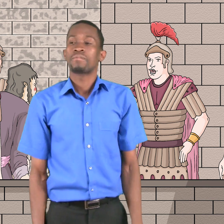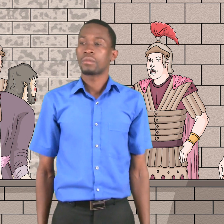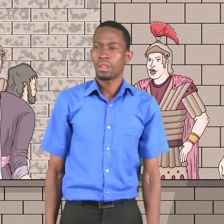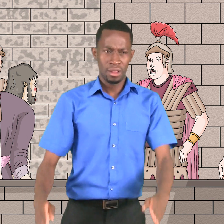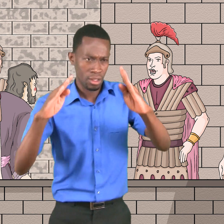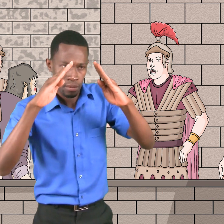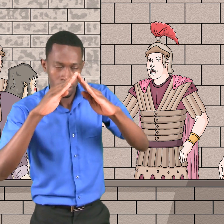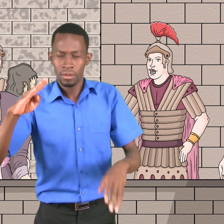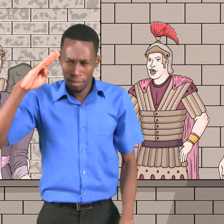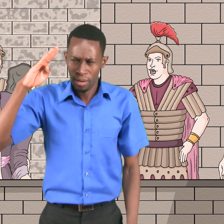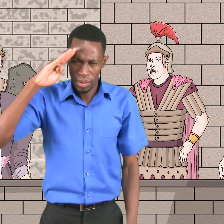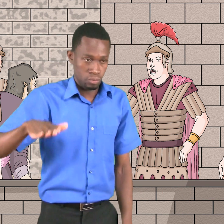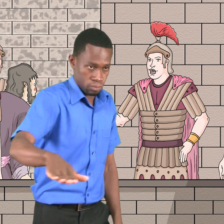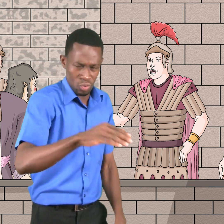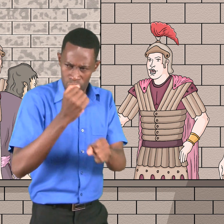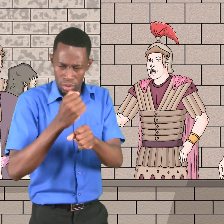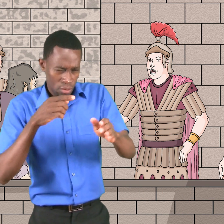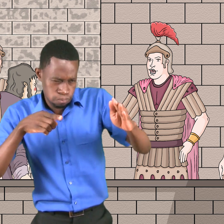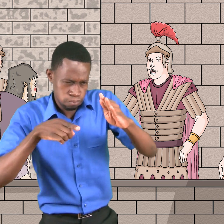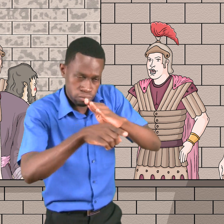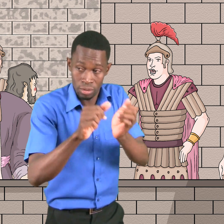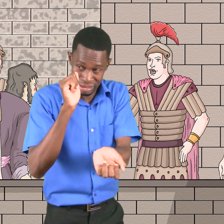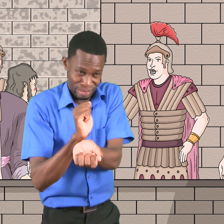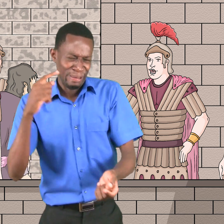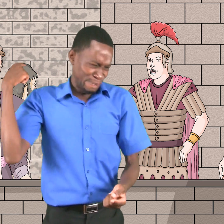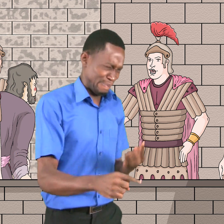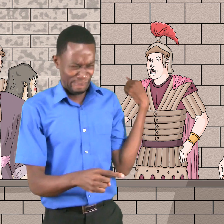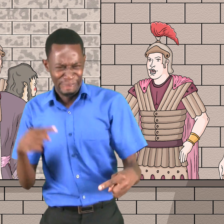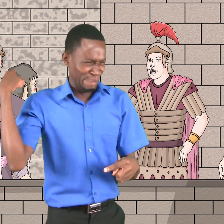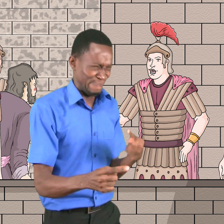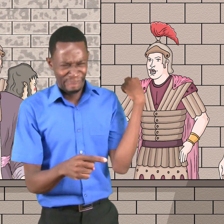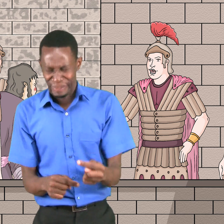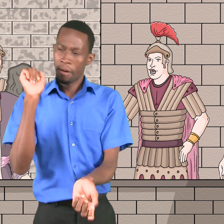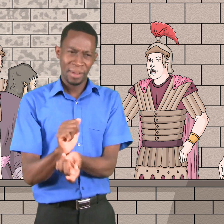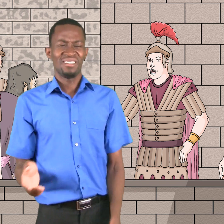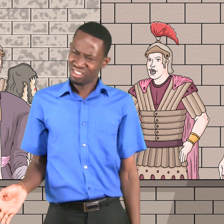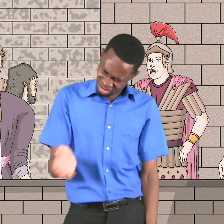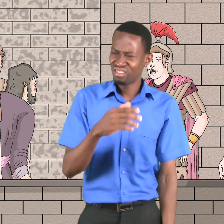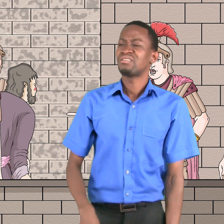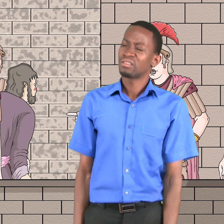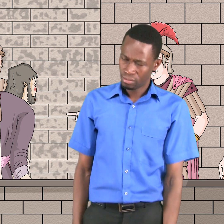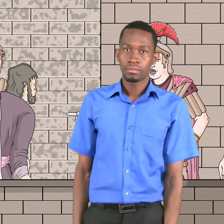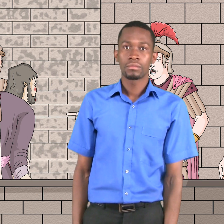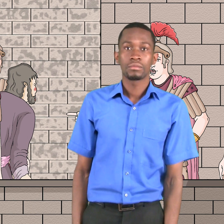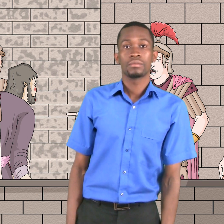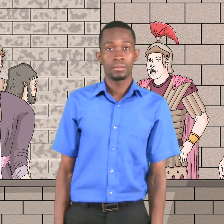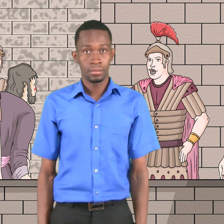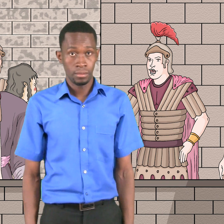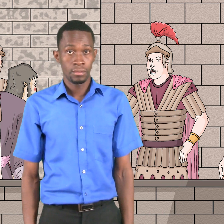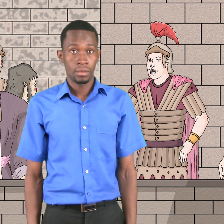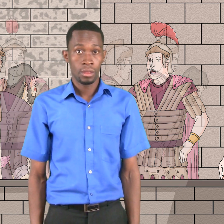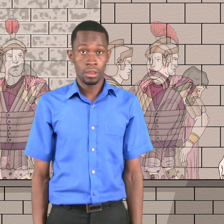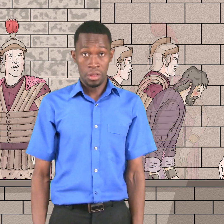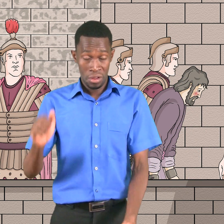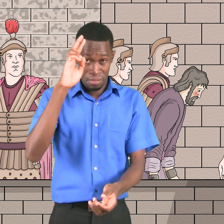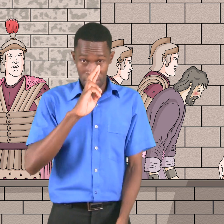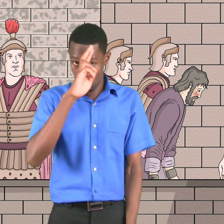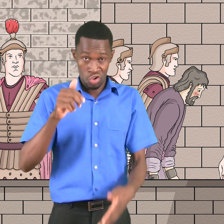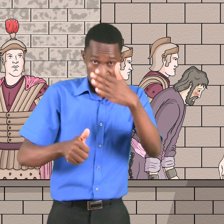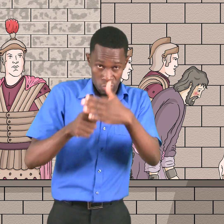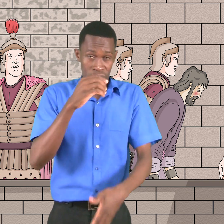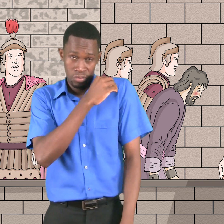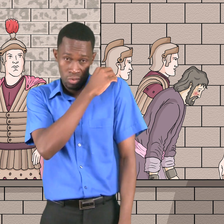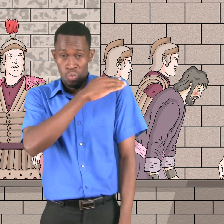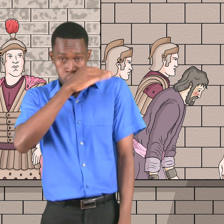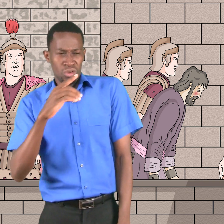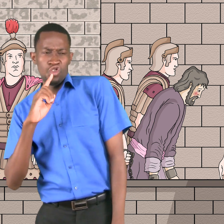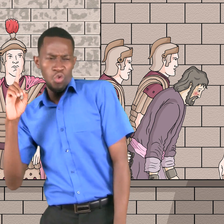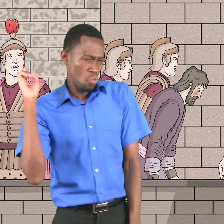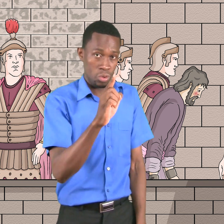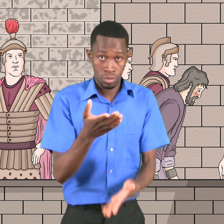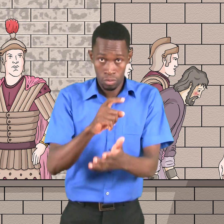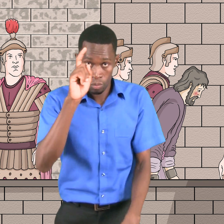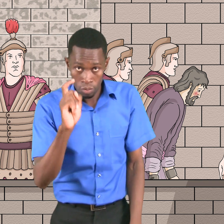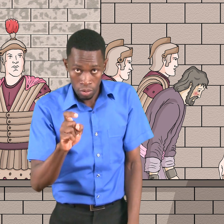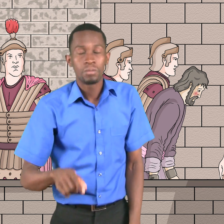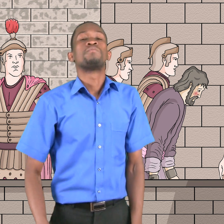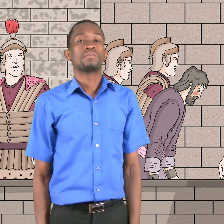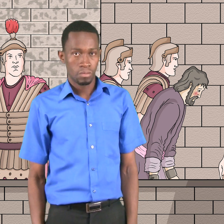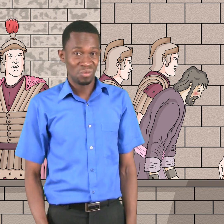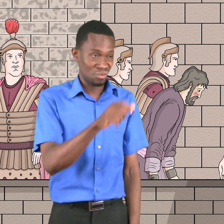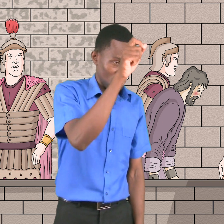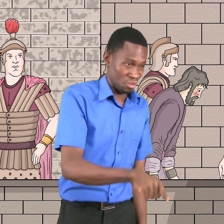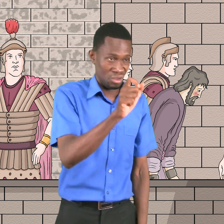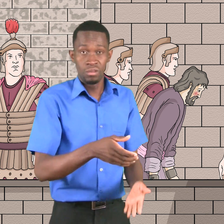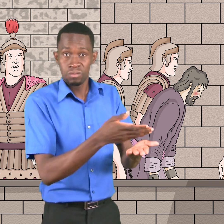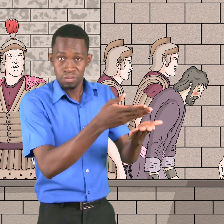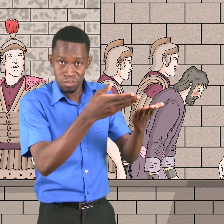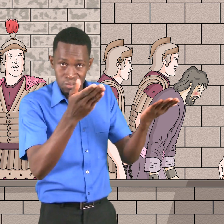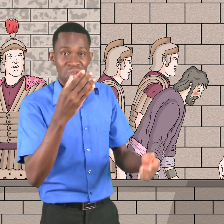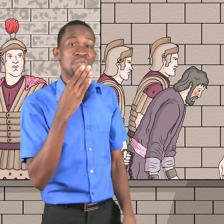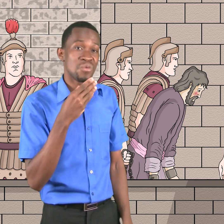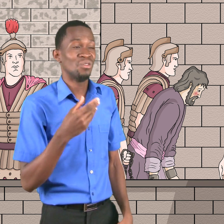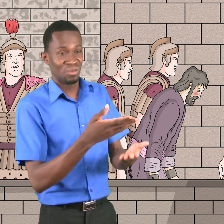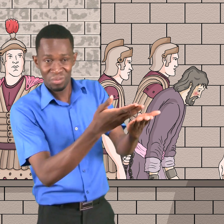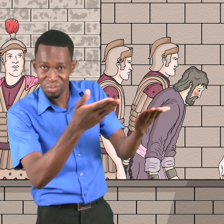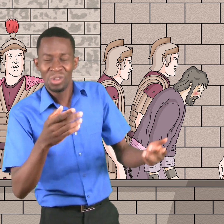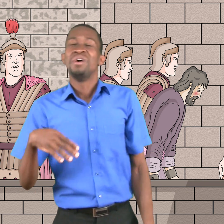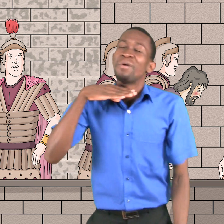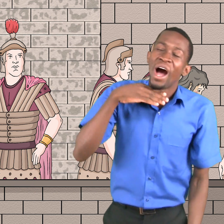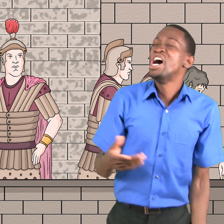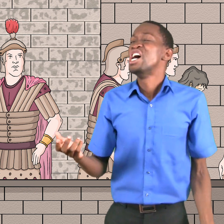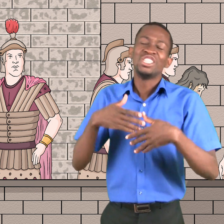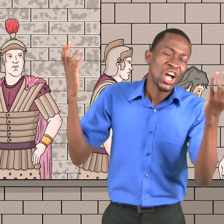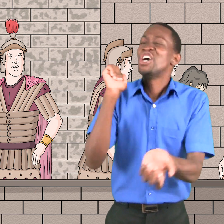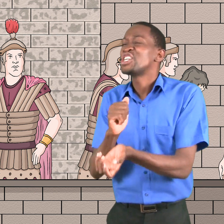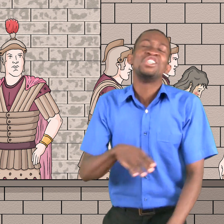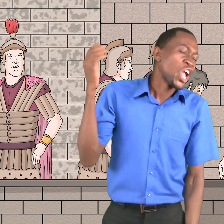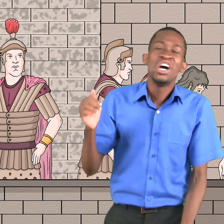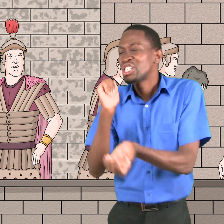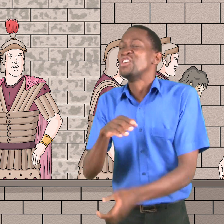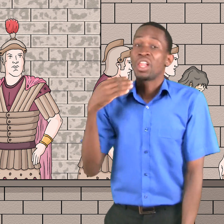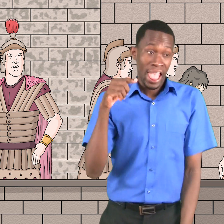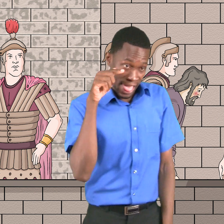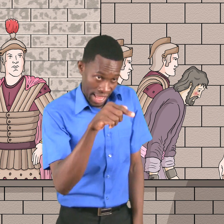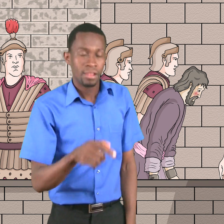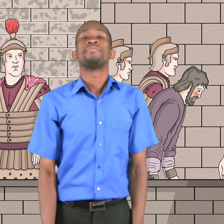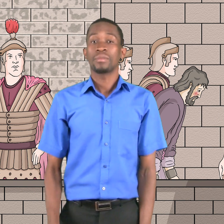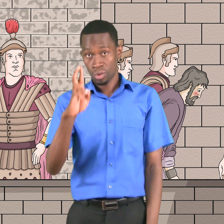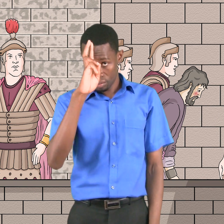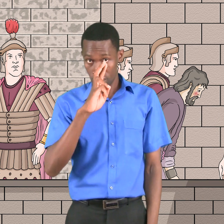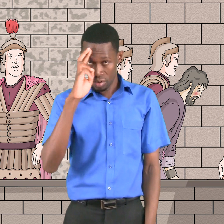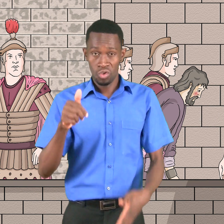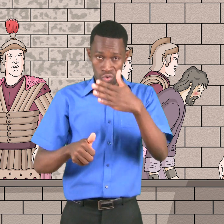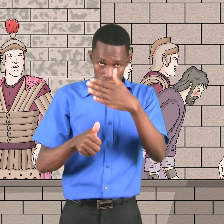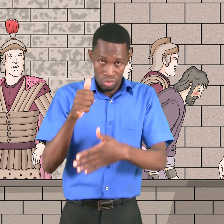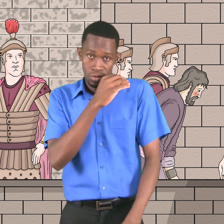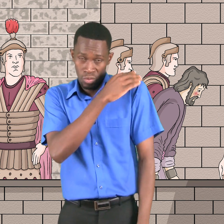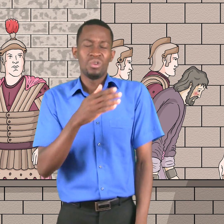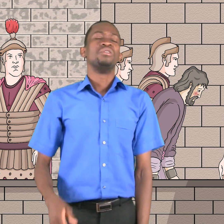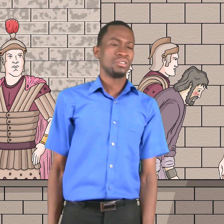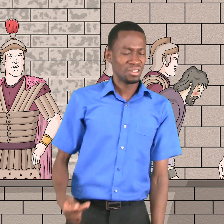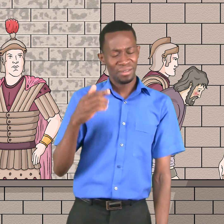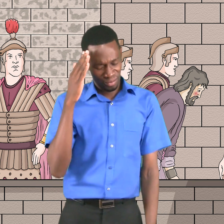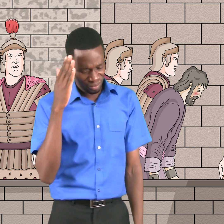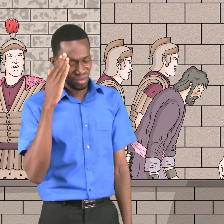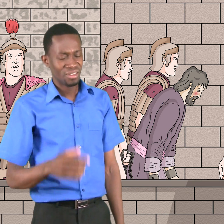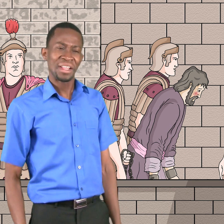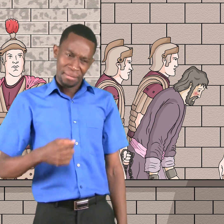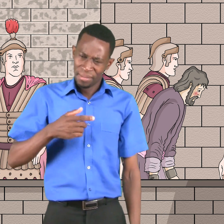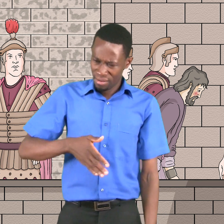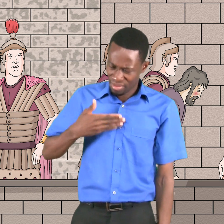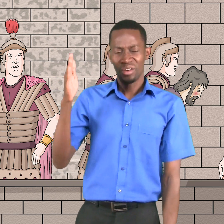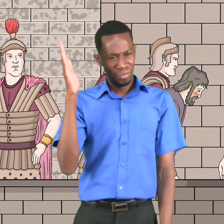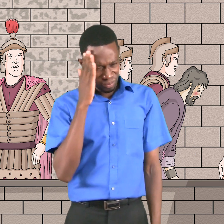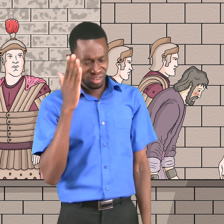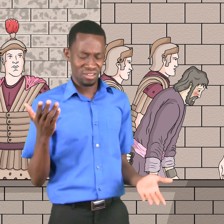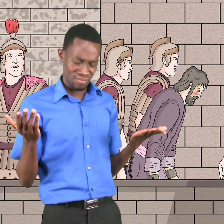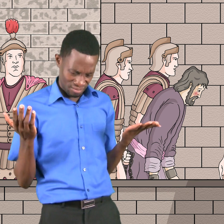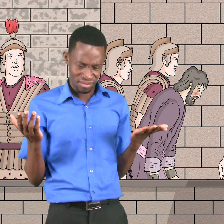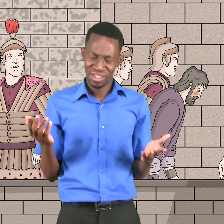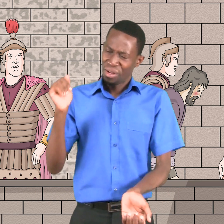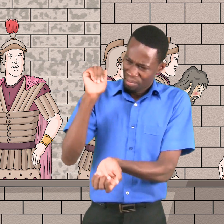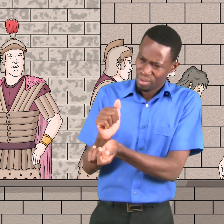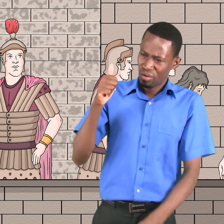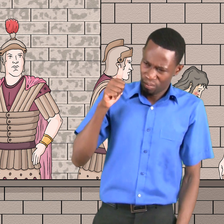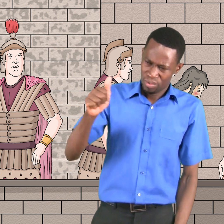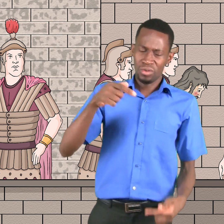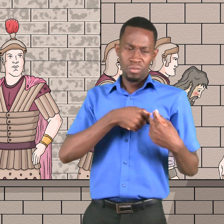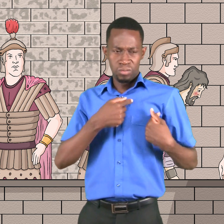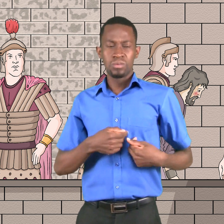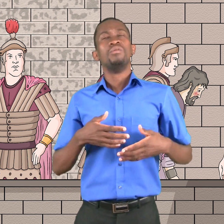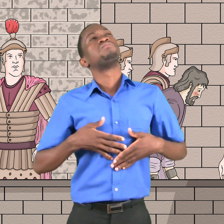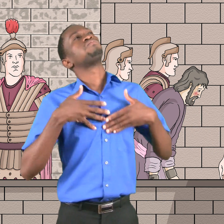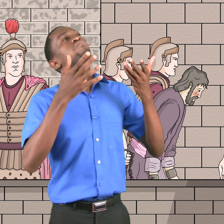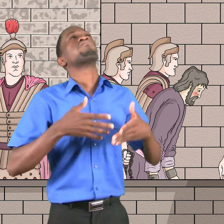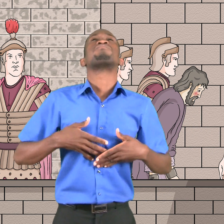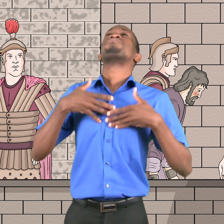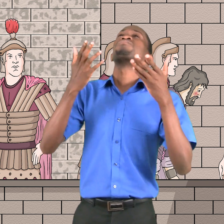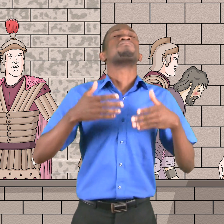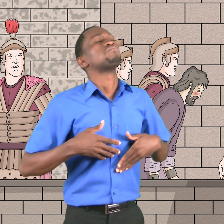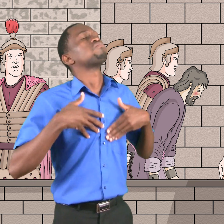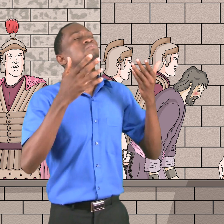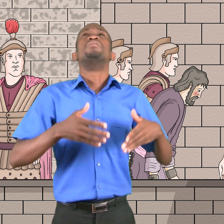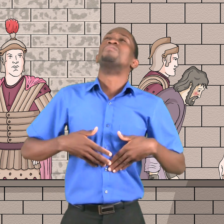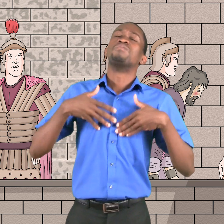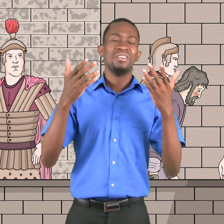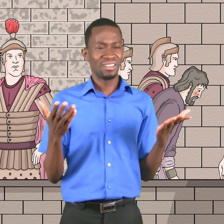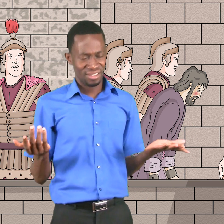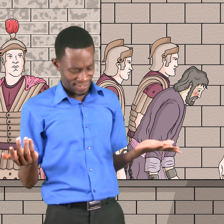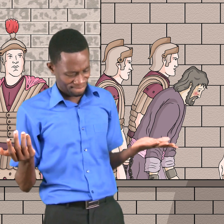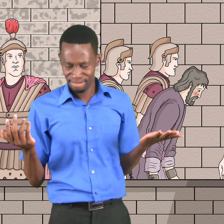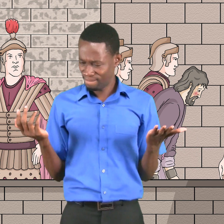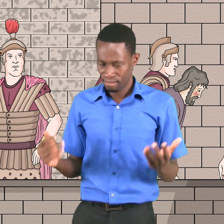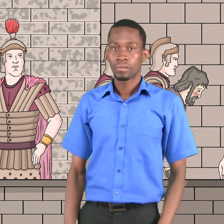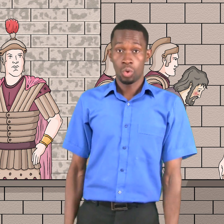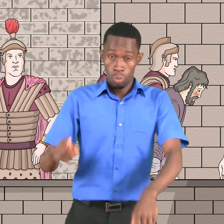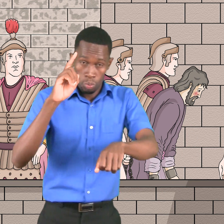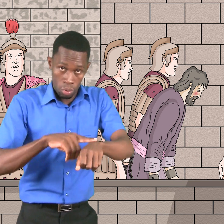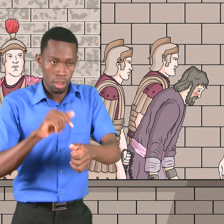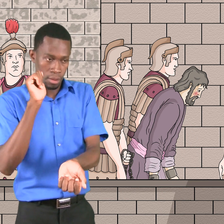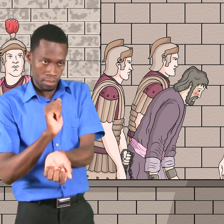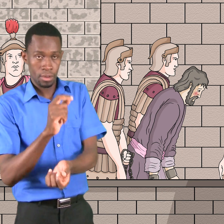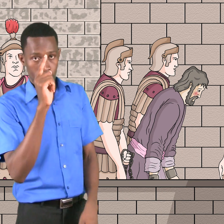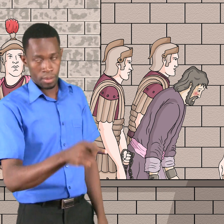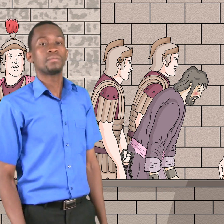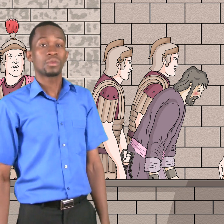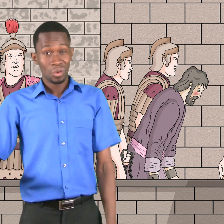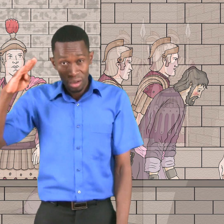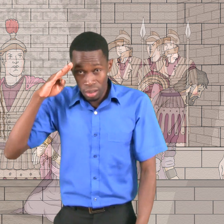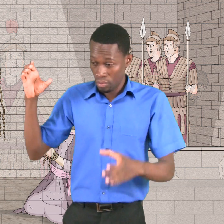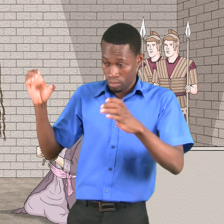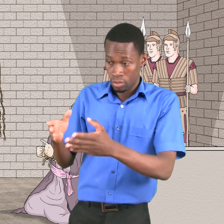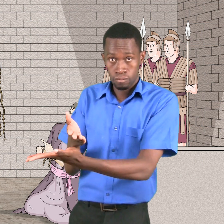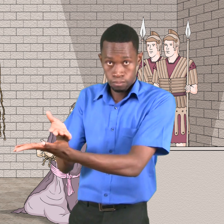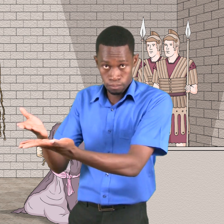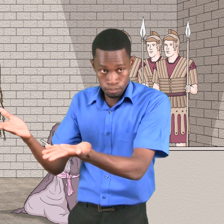As they were shouting and throwing off their cloaks and tossing dust into the air, the commander ordered that Paul be brought into the barracks.